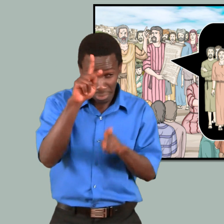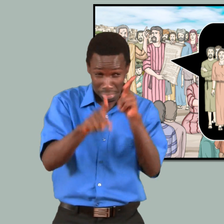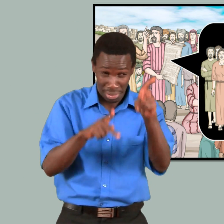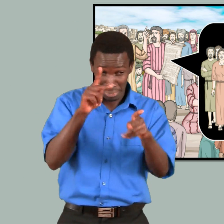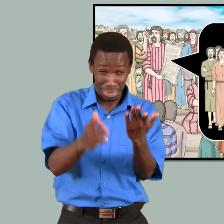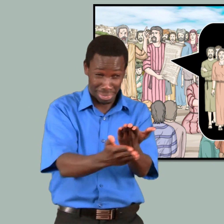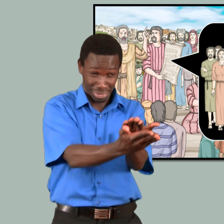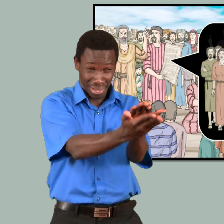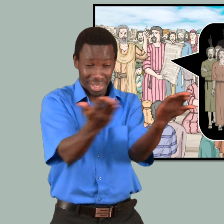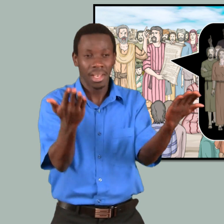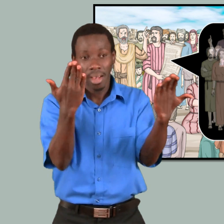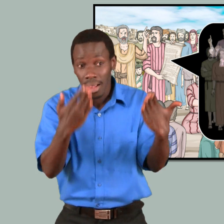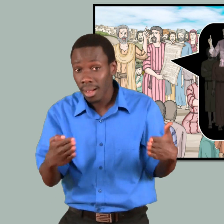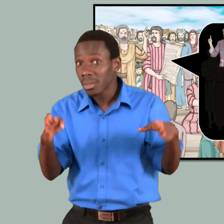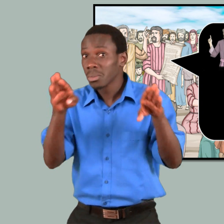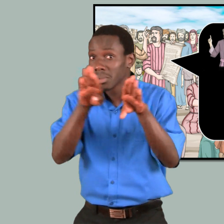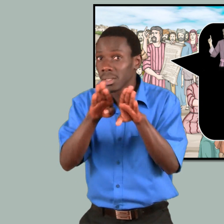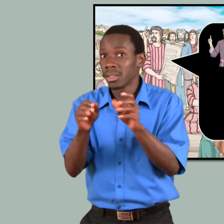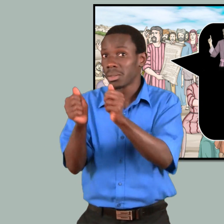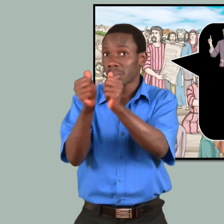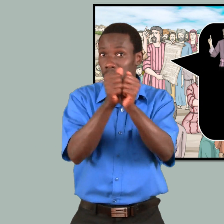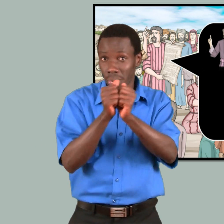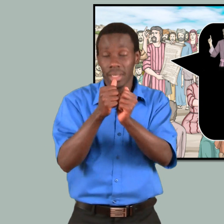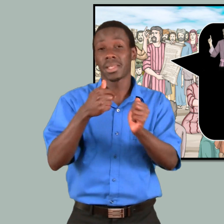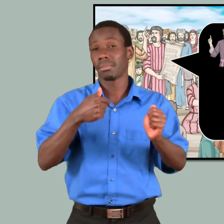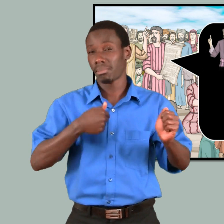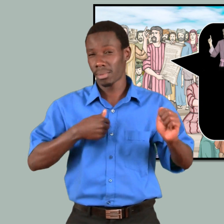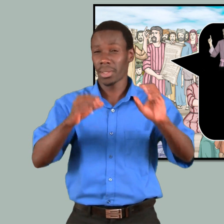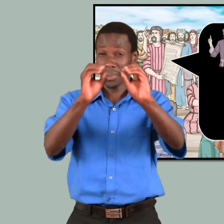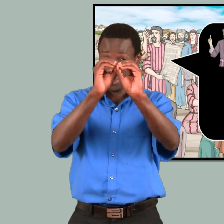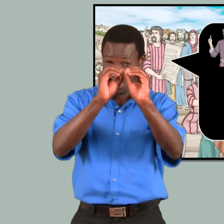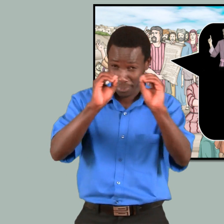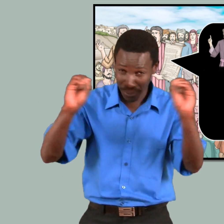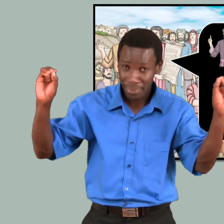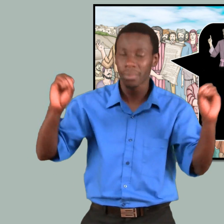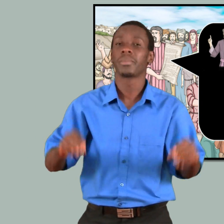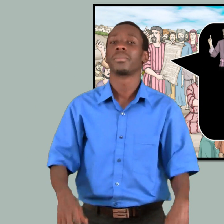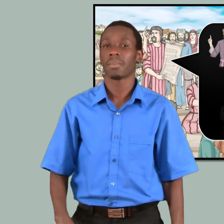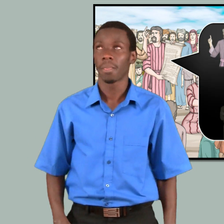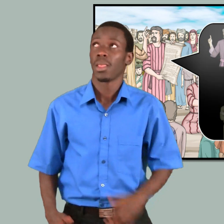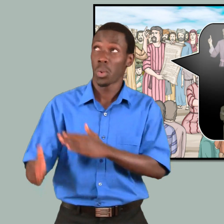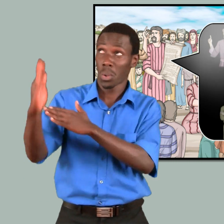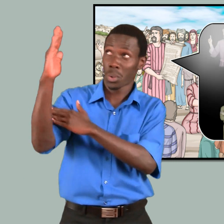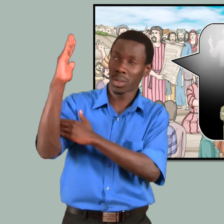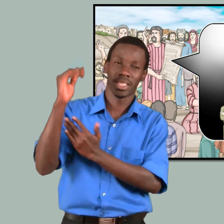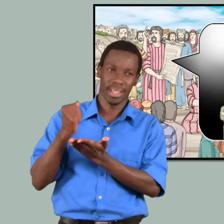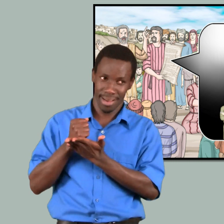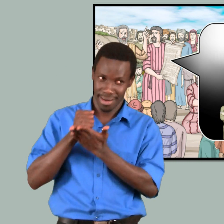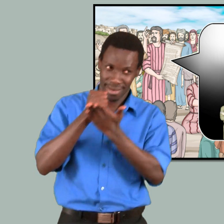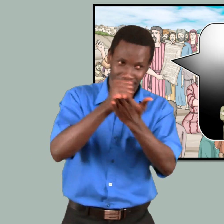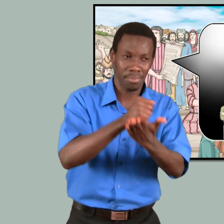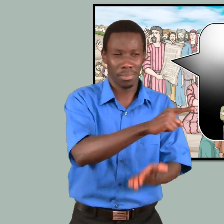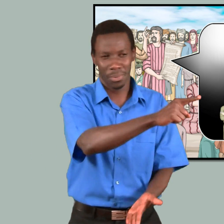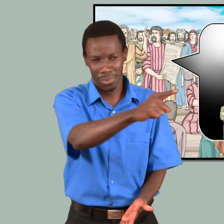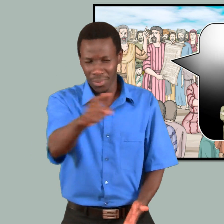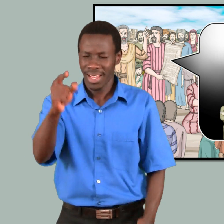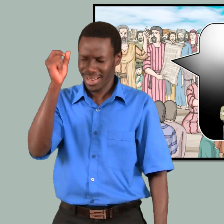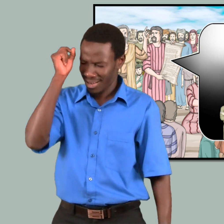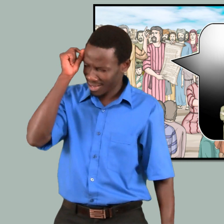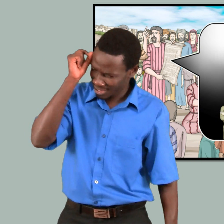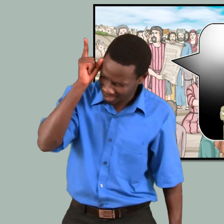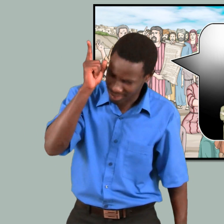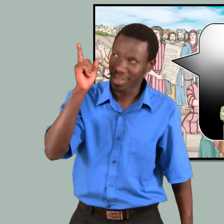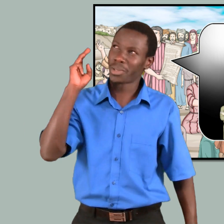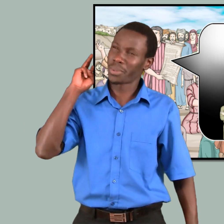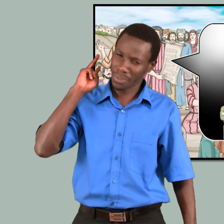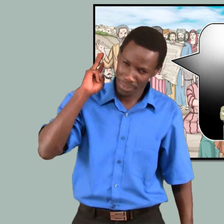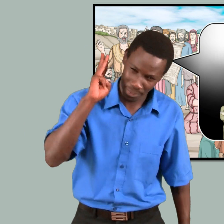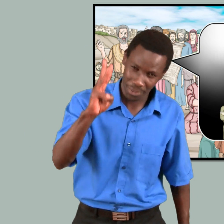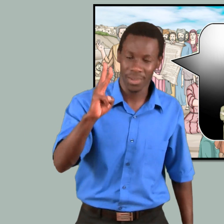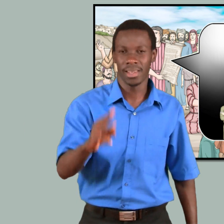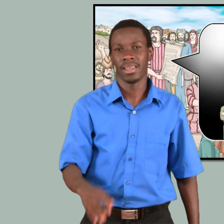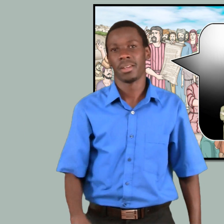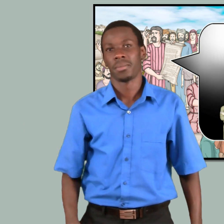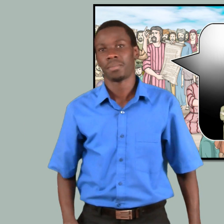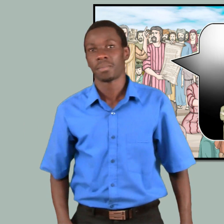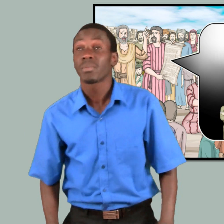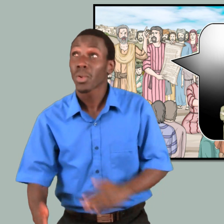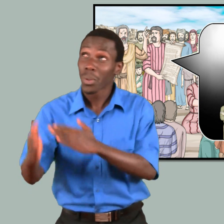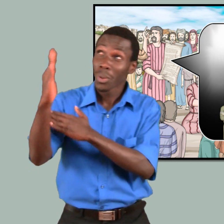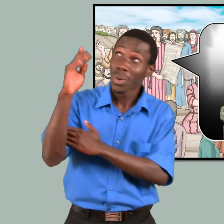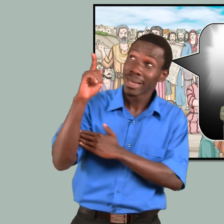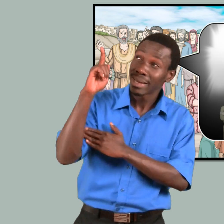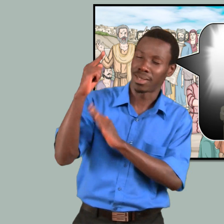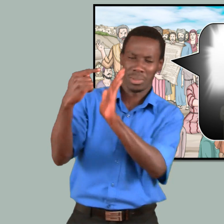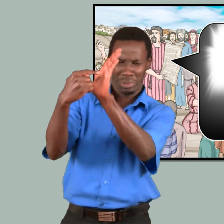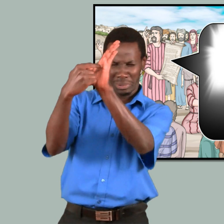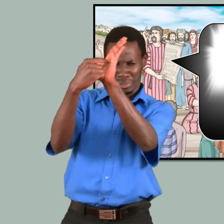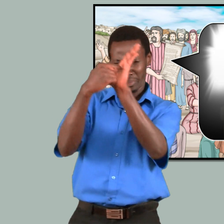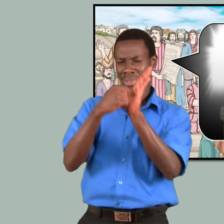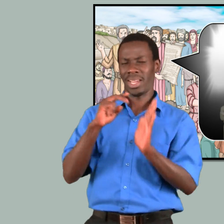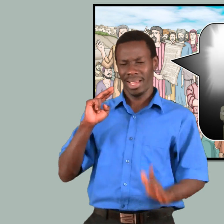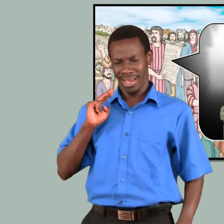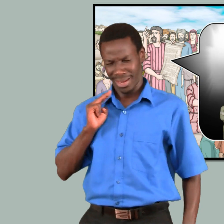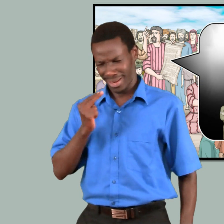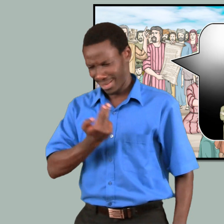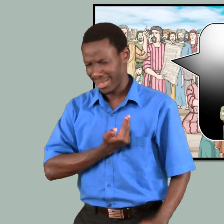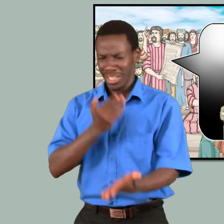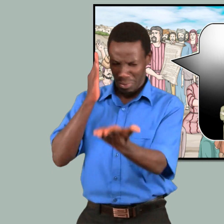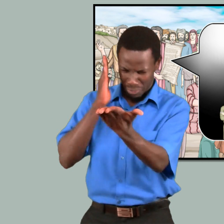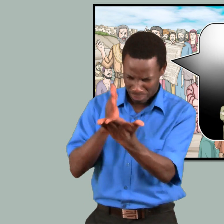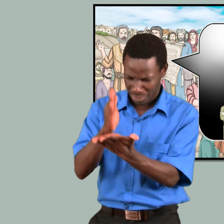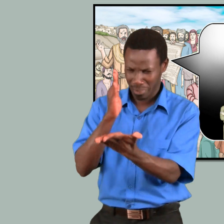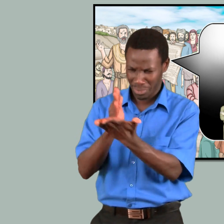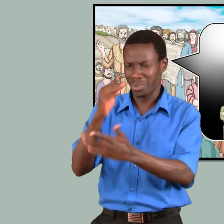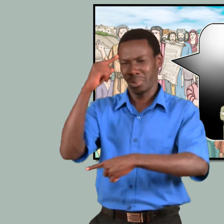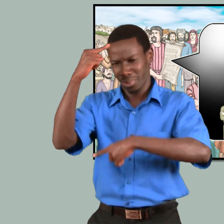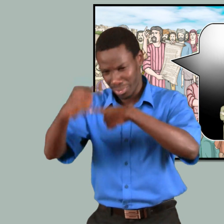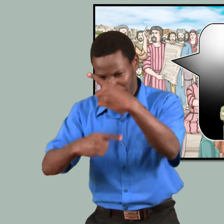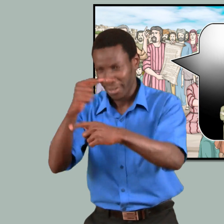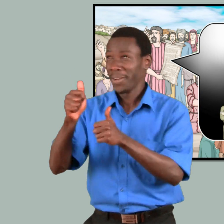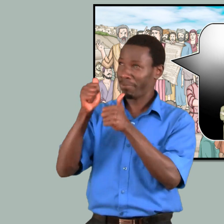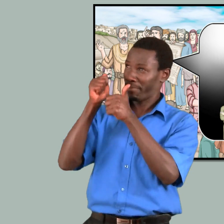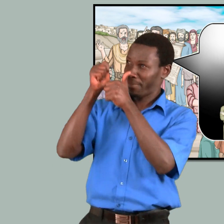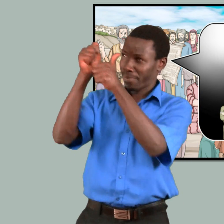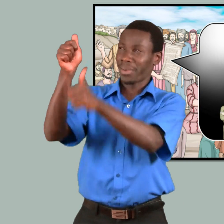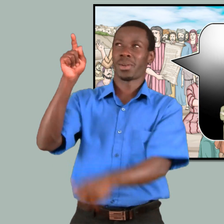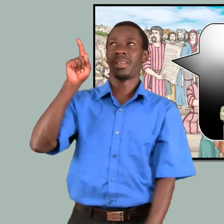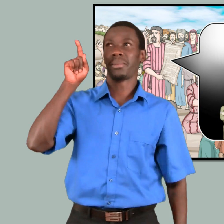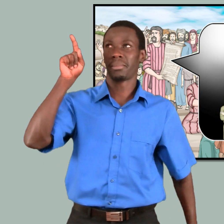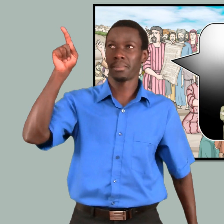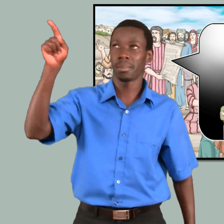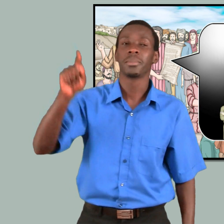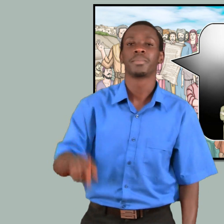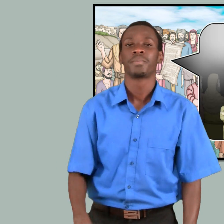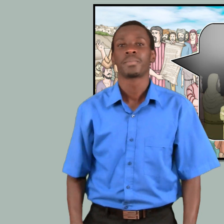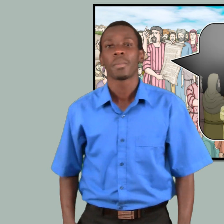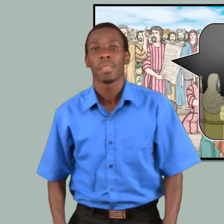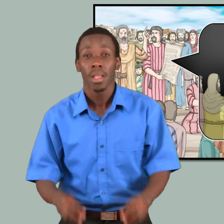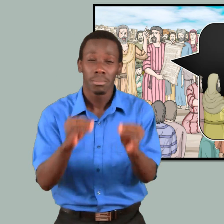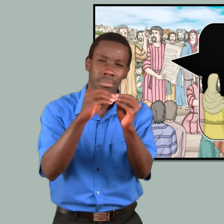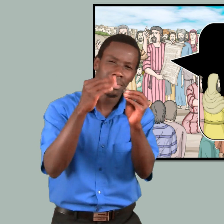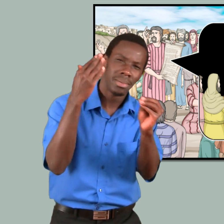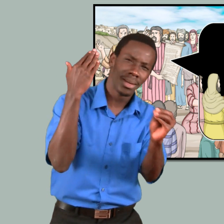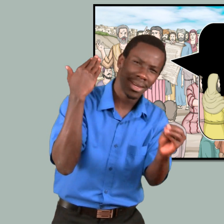And if you think differently about some issue, God will reveal this to you as well. Nevertheless, we must live up to what we have already attained.